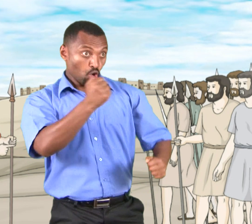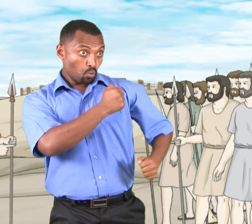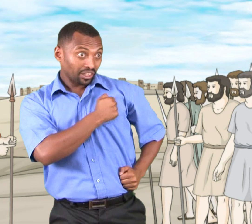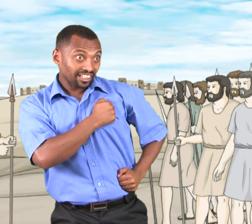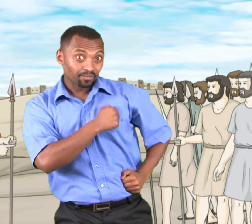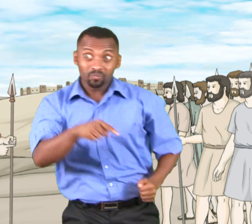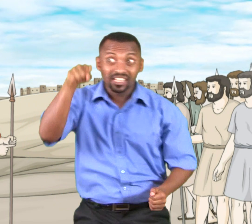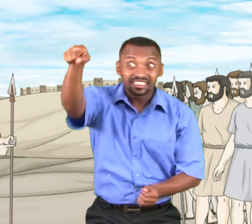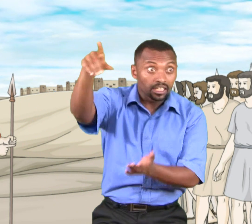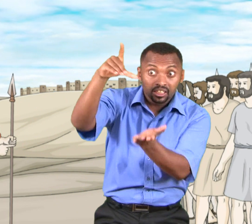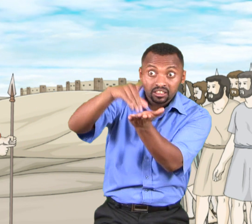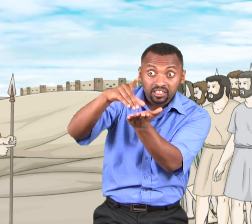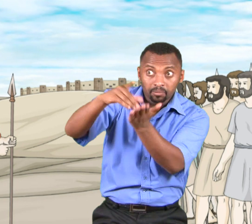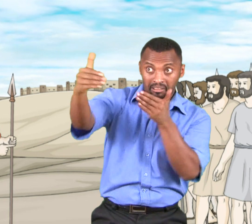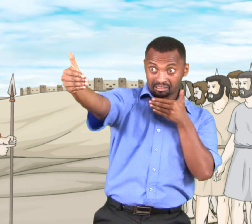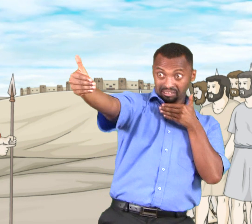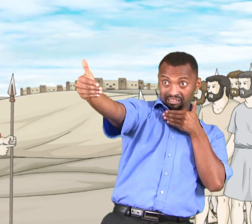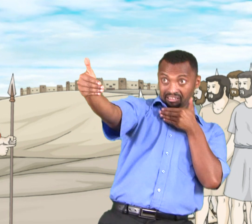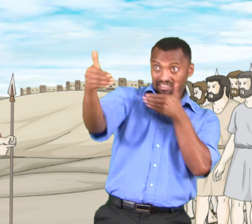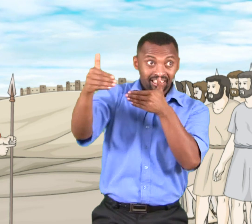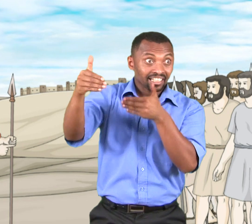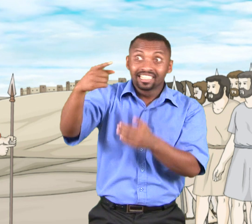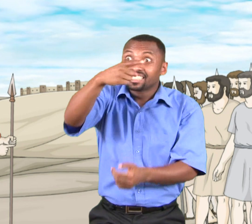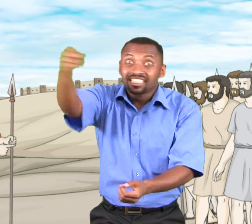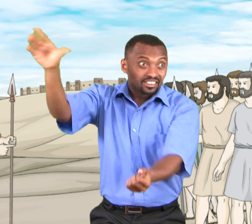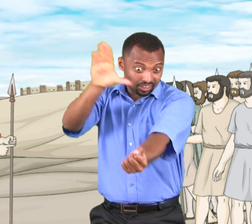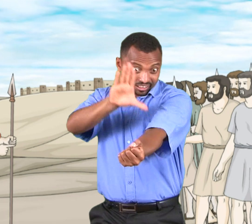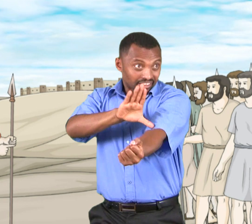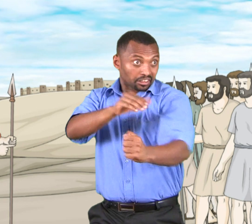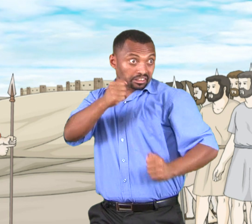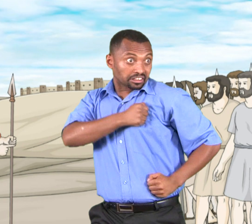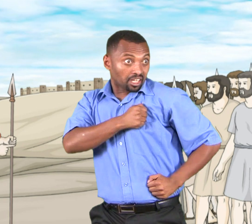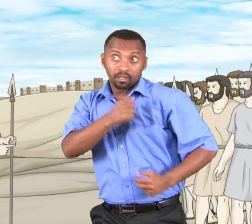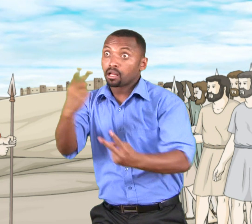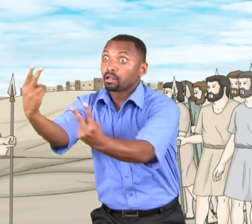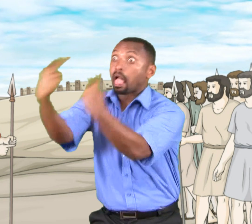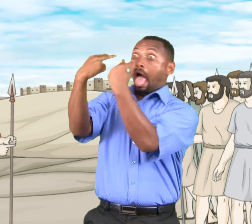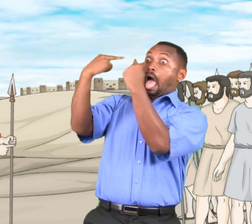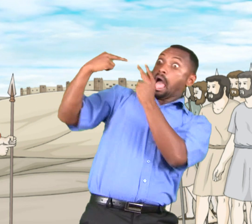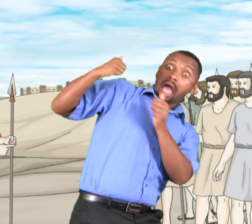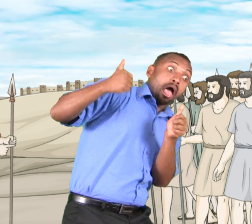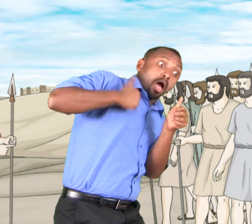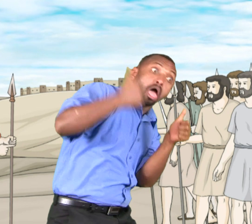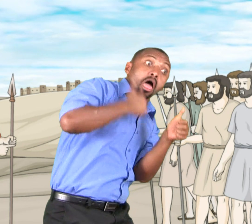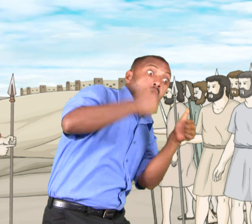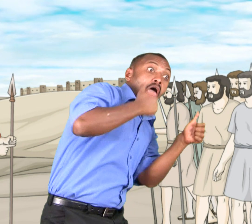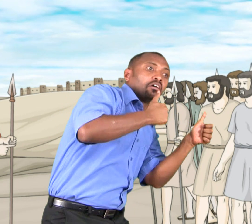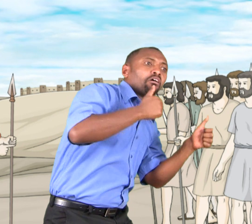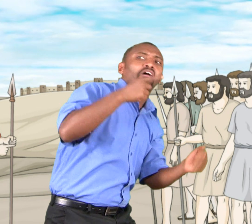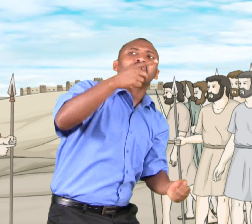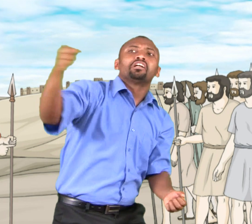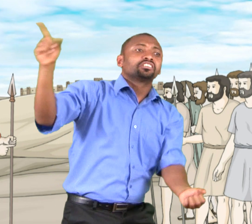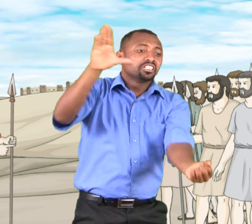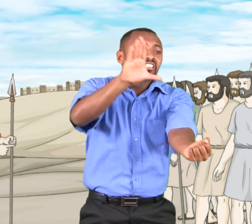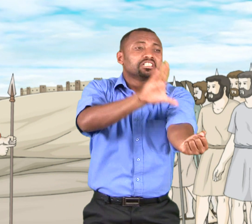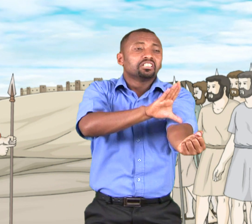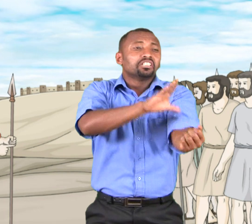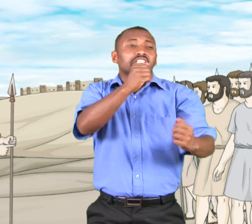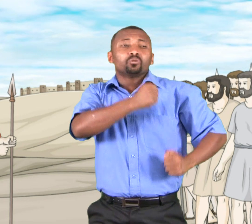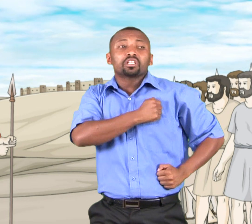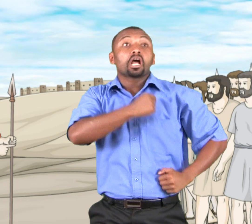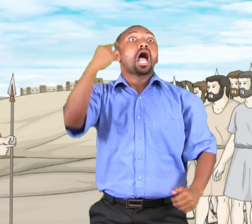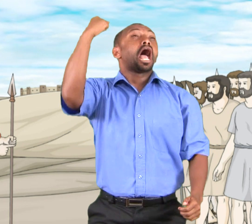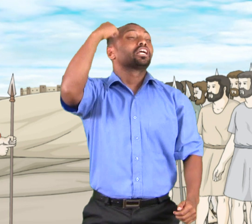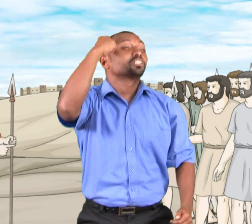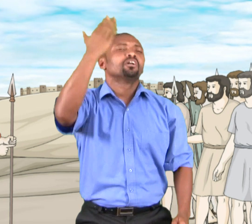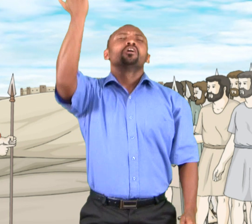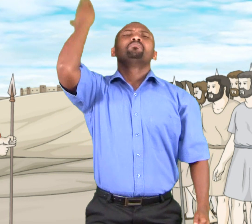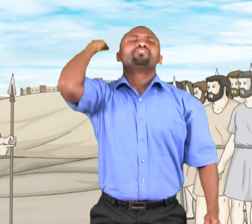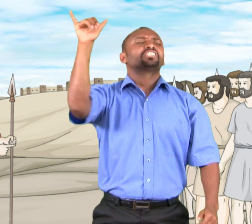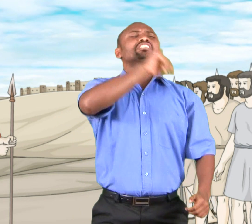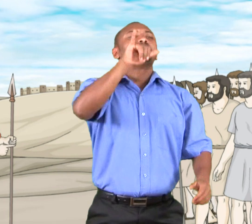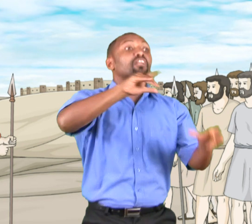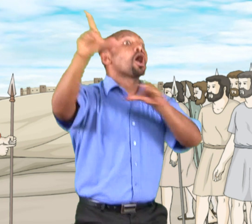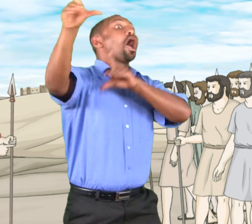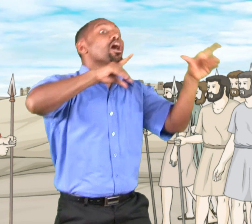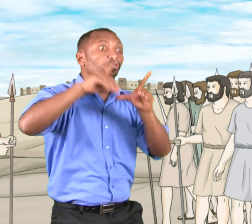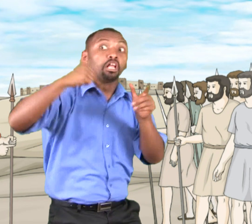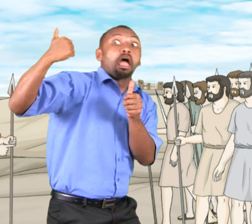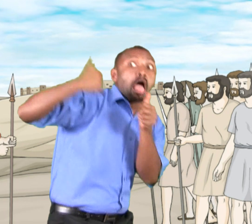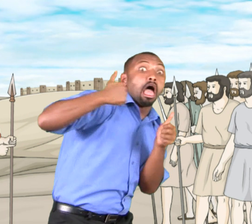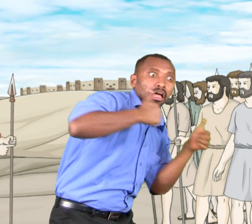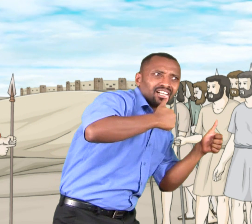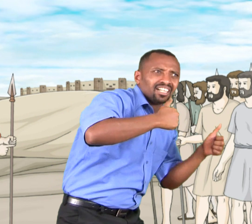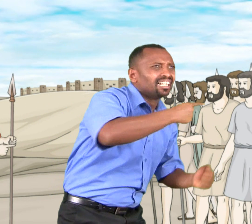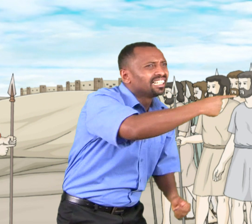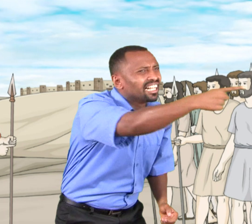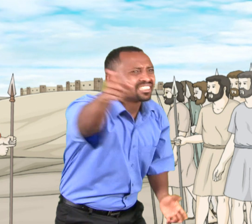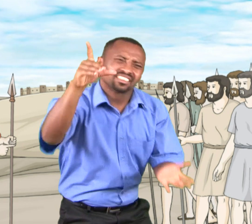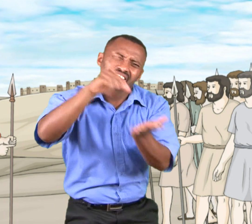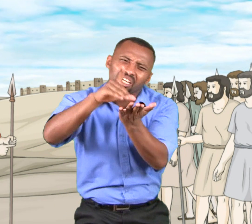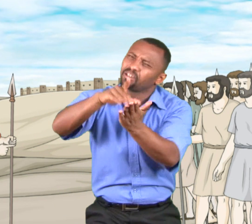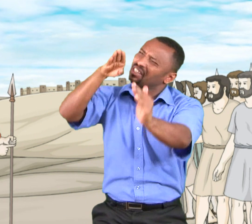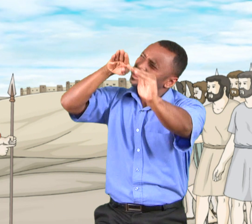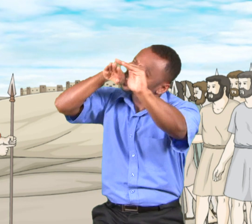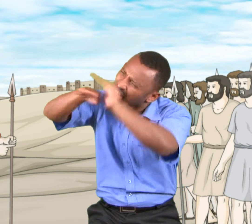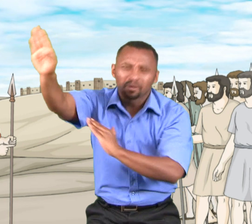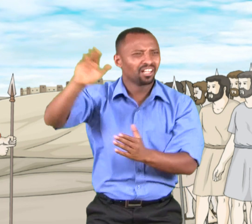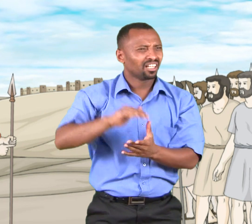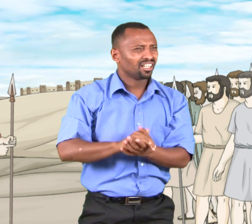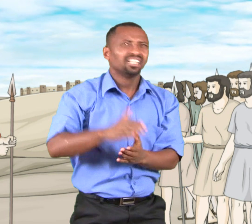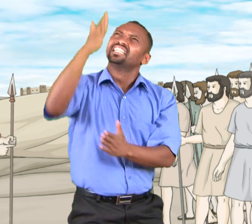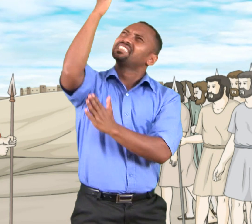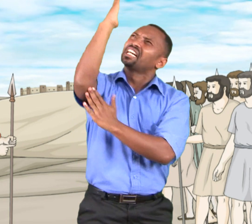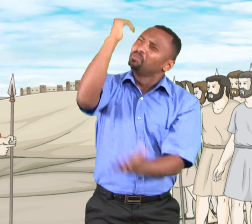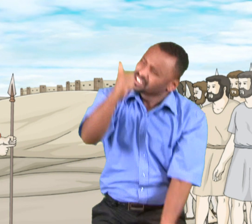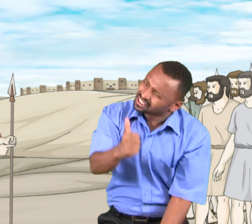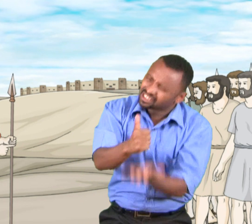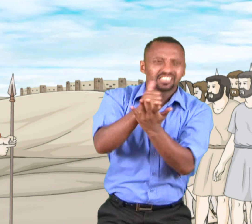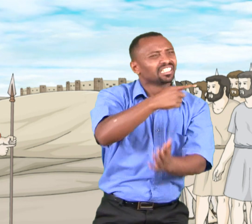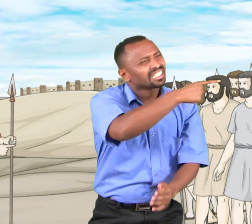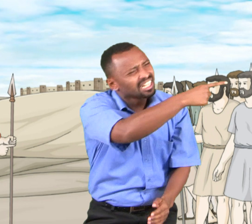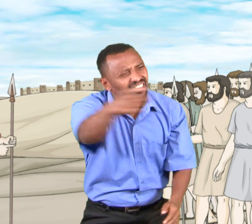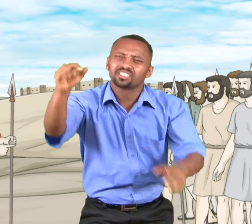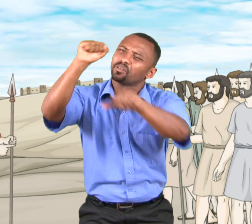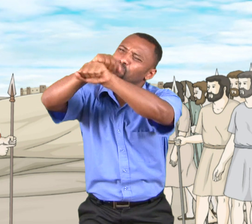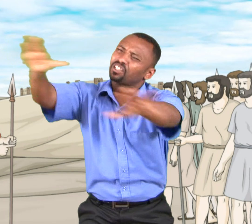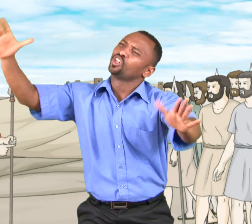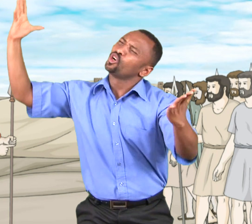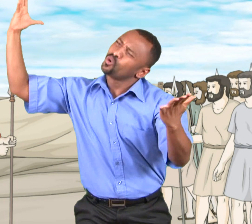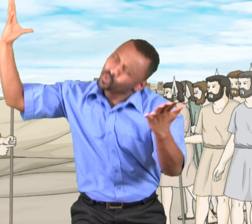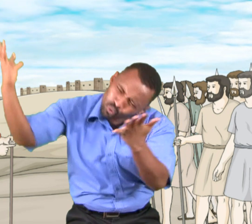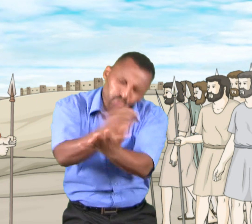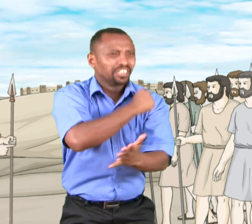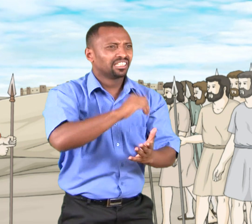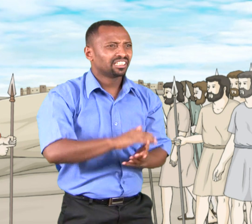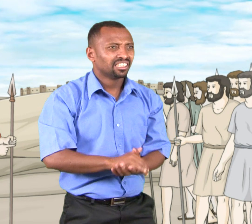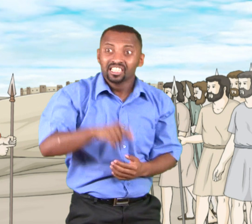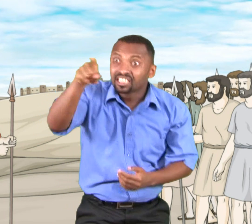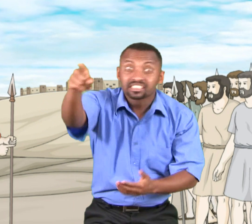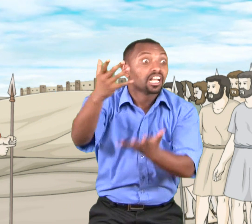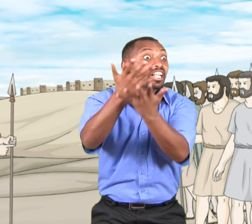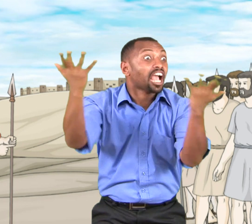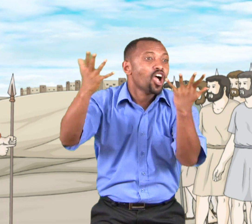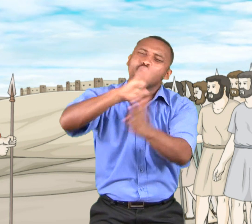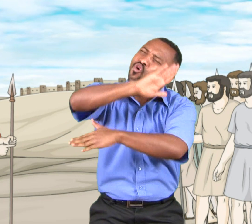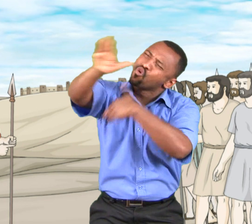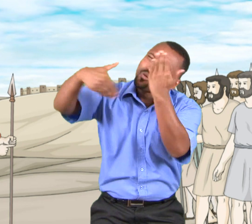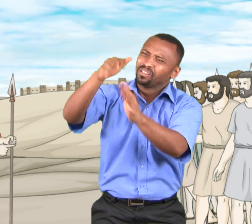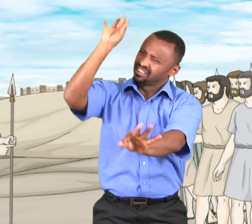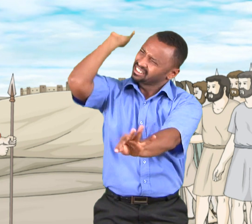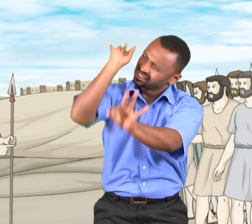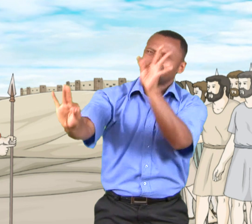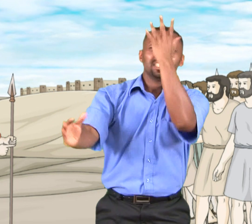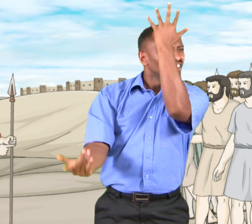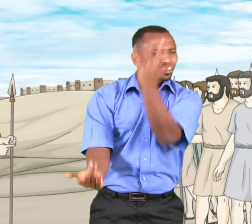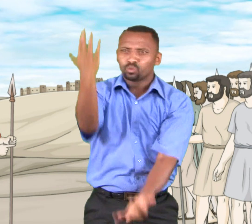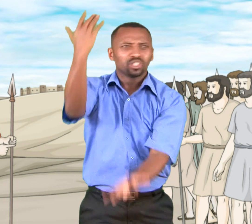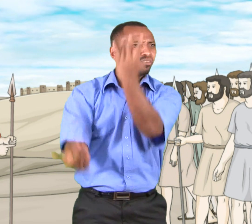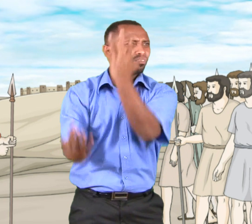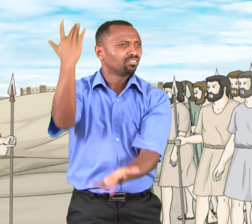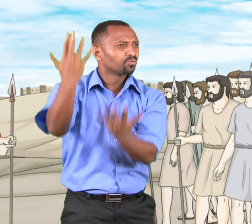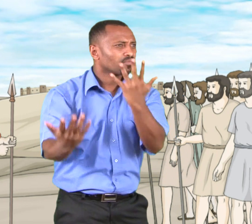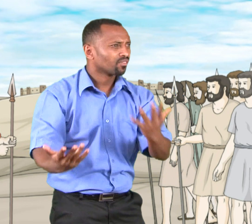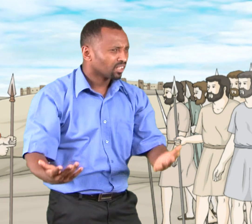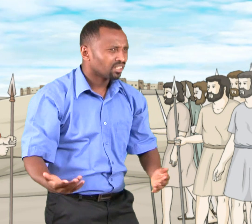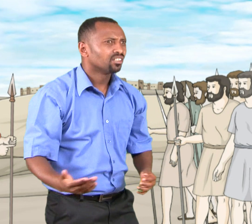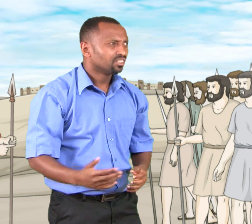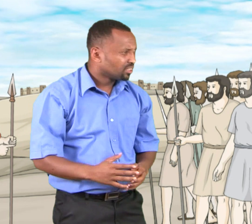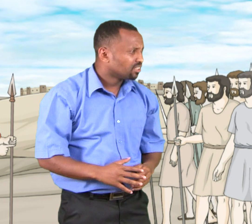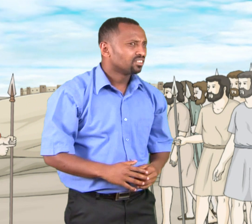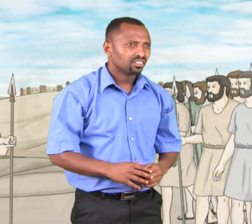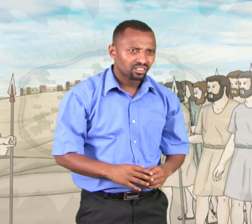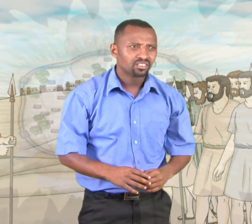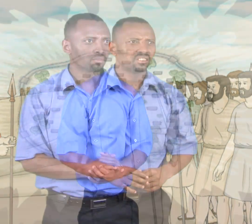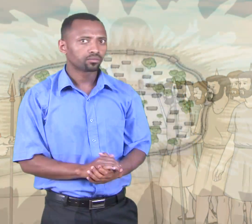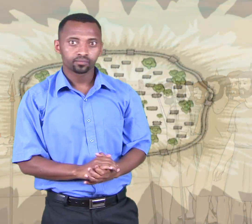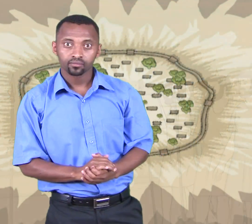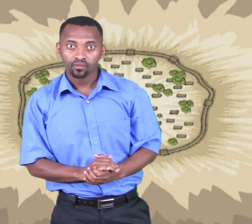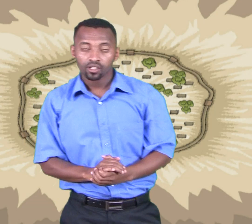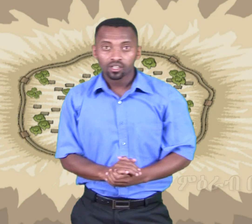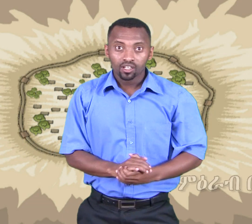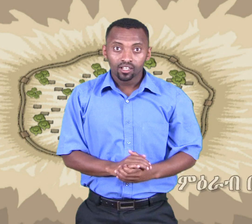So as we flee from them, you are to rise from the ambush and seize the city, for the LORD your God will deliver it into your hand. And when you have taken the city, set it on fire. Do as the LORD has commanded! See, I have given you orders.”